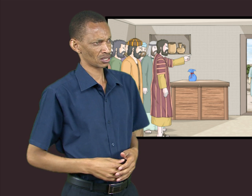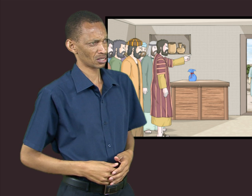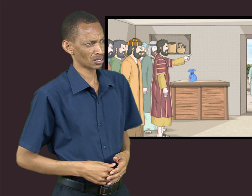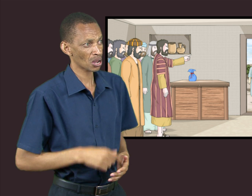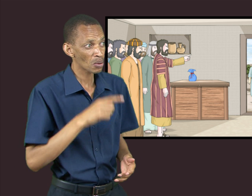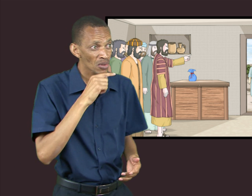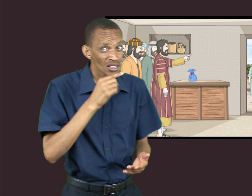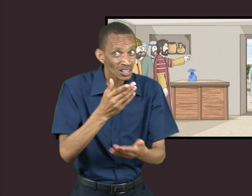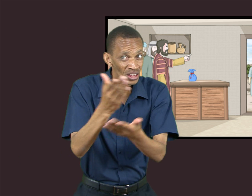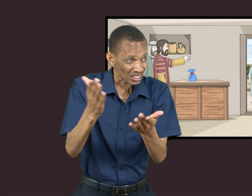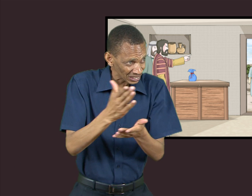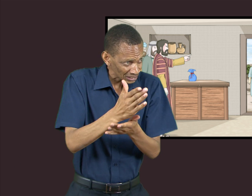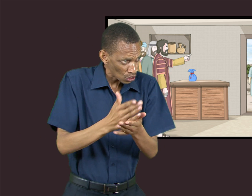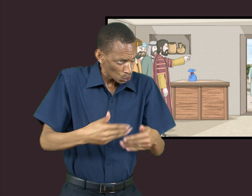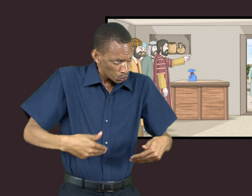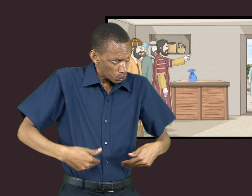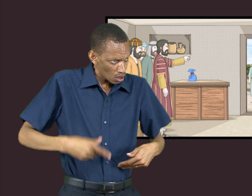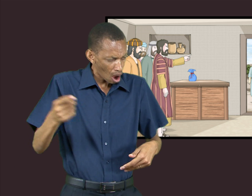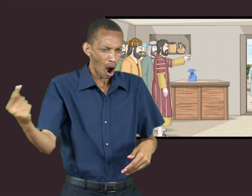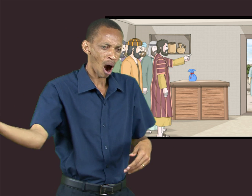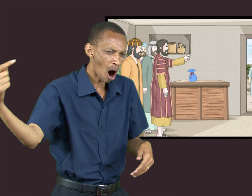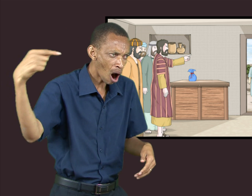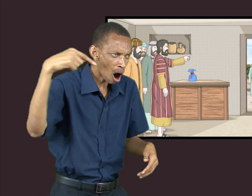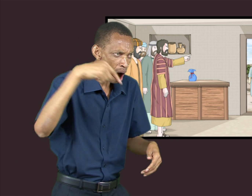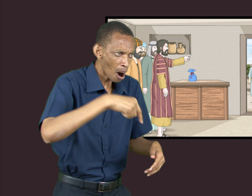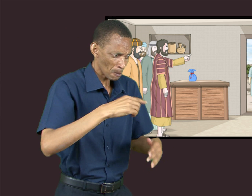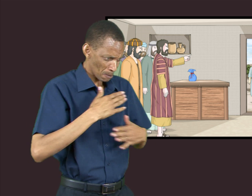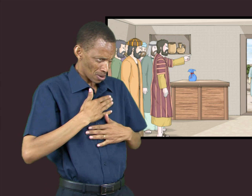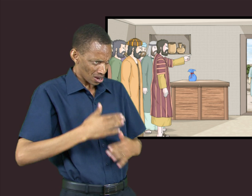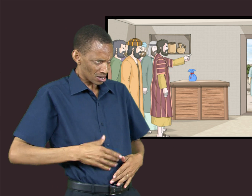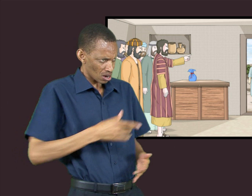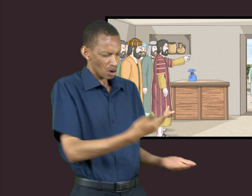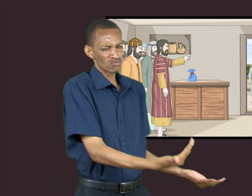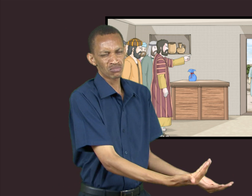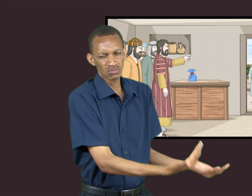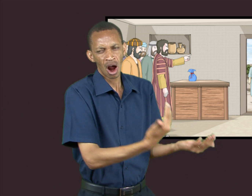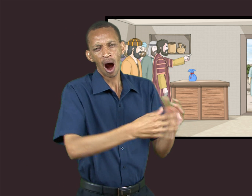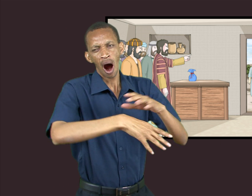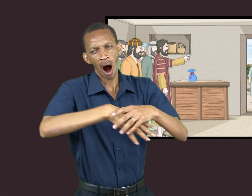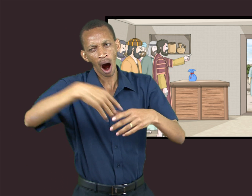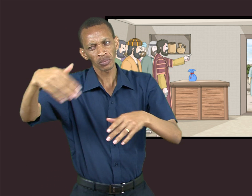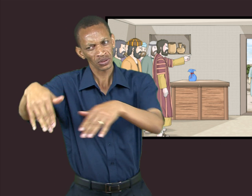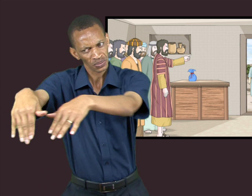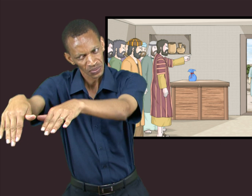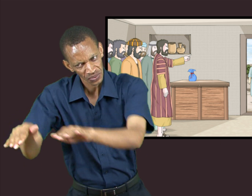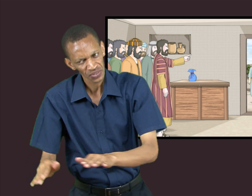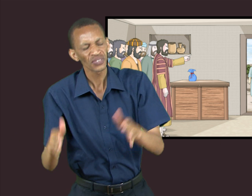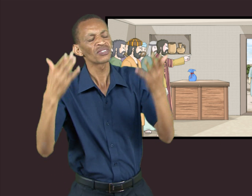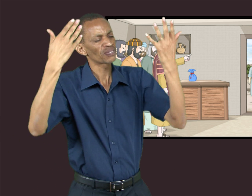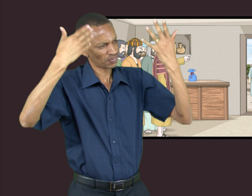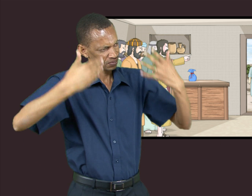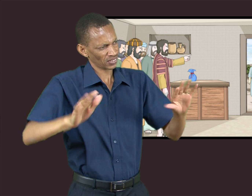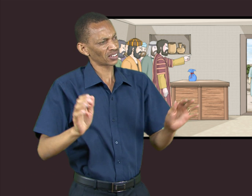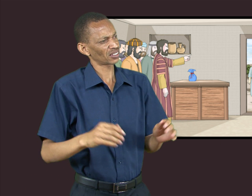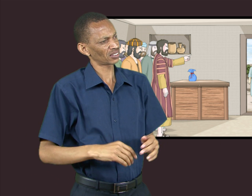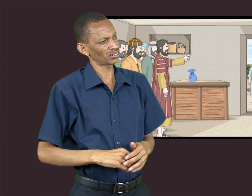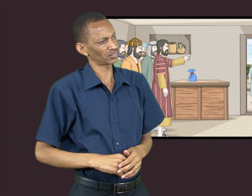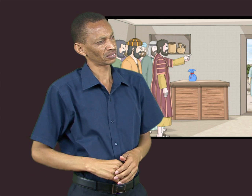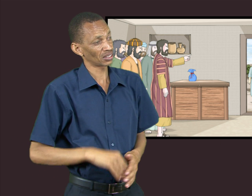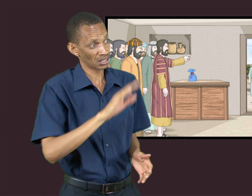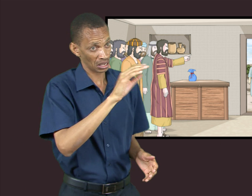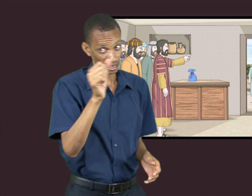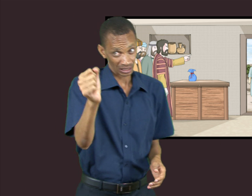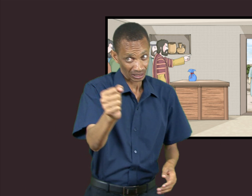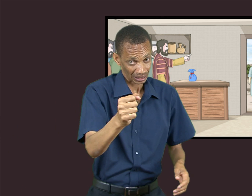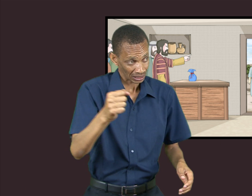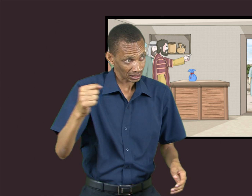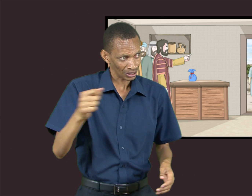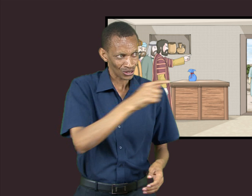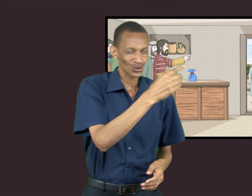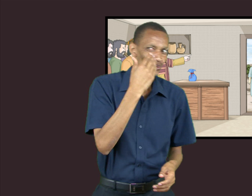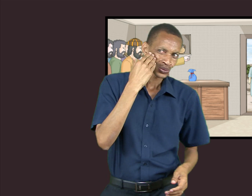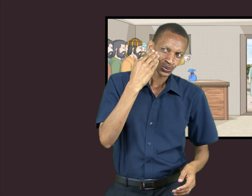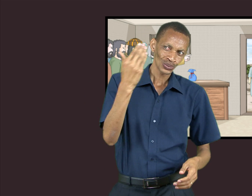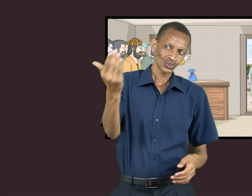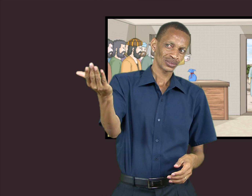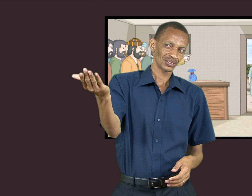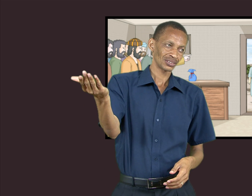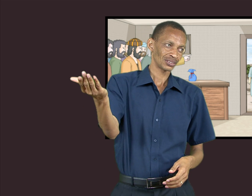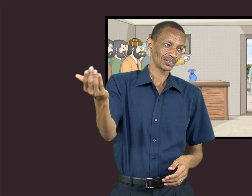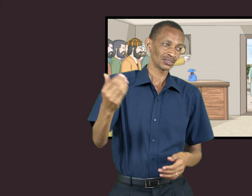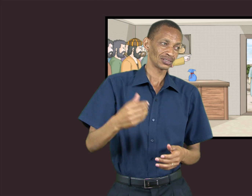Peter replied.